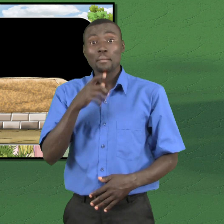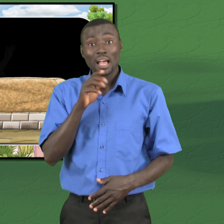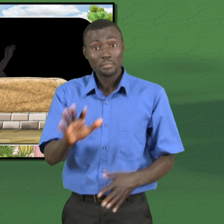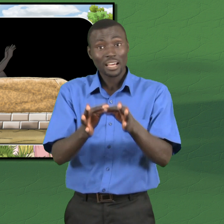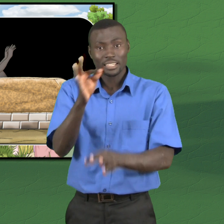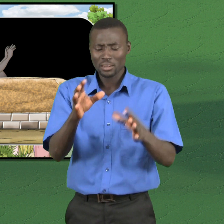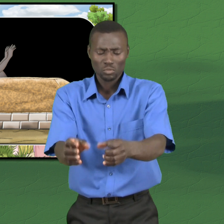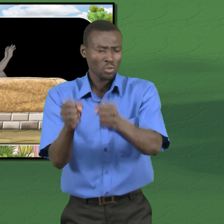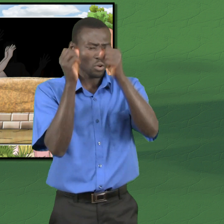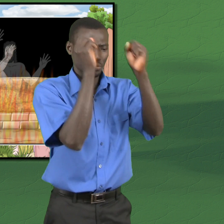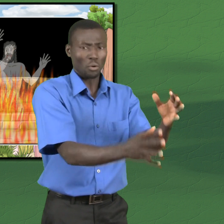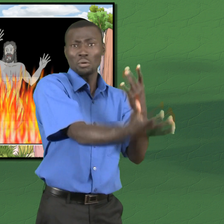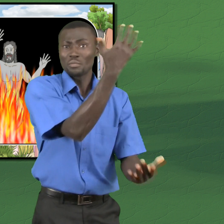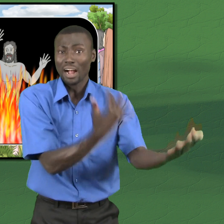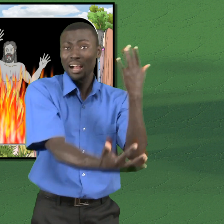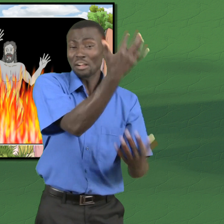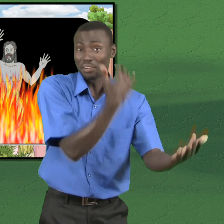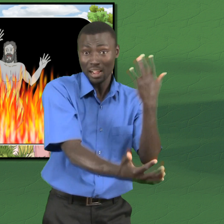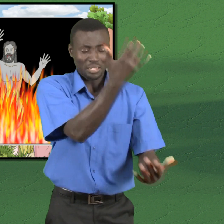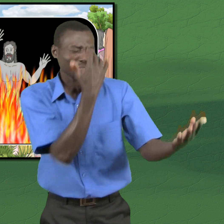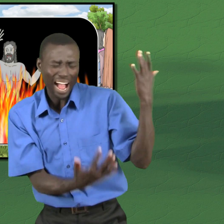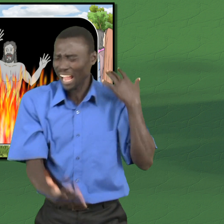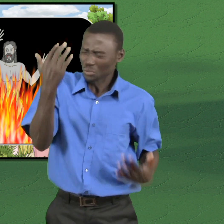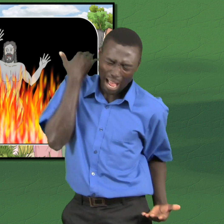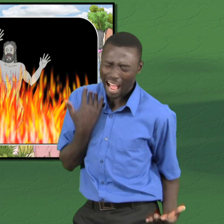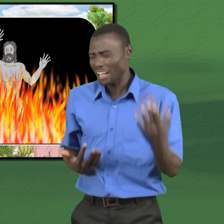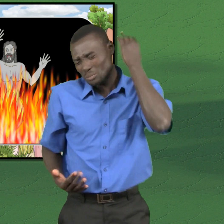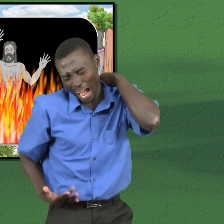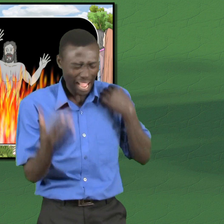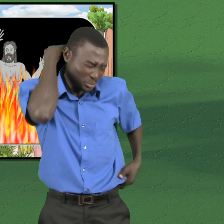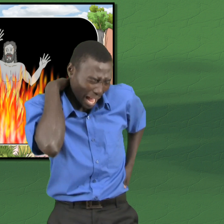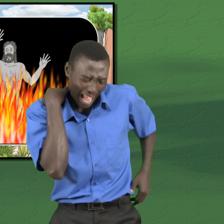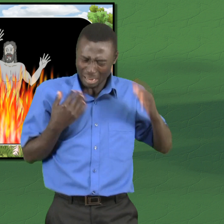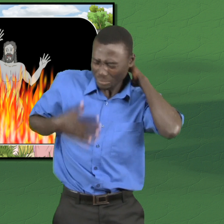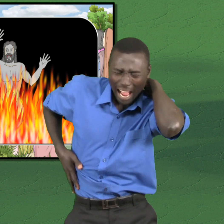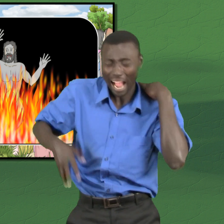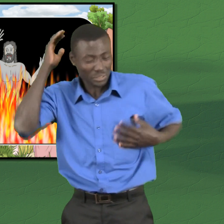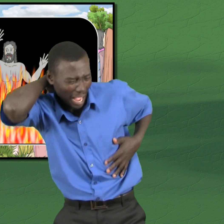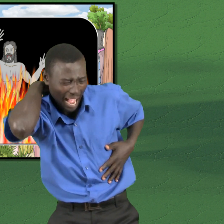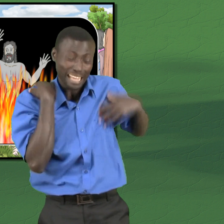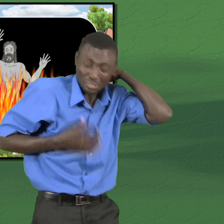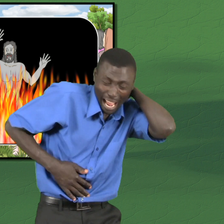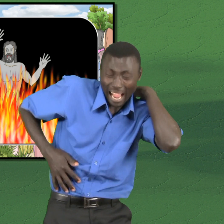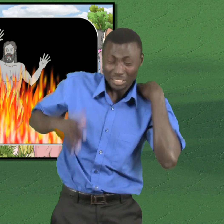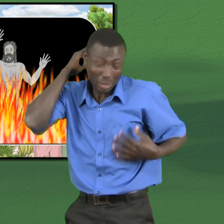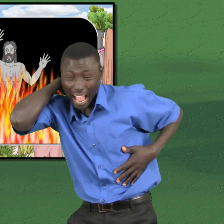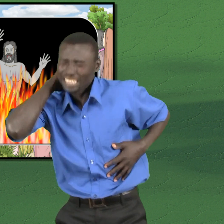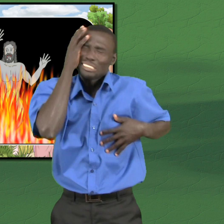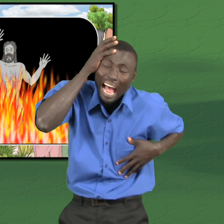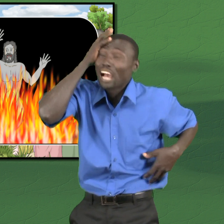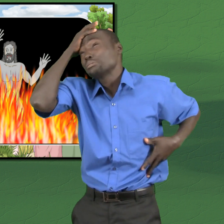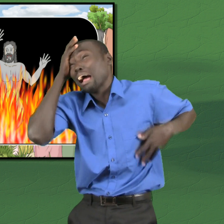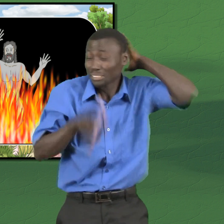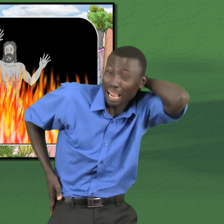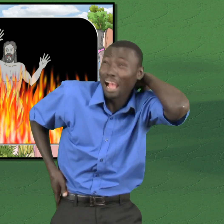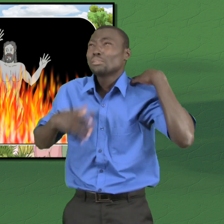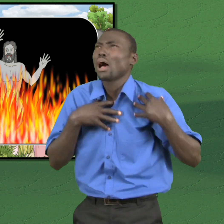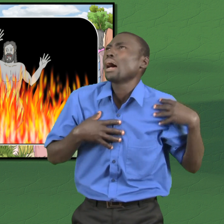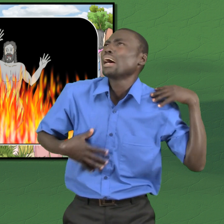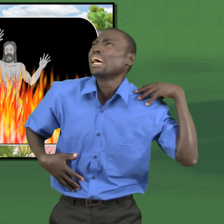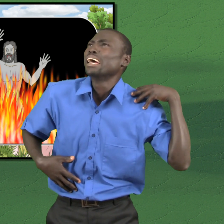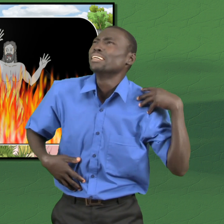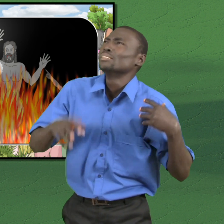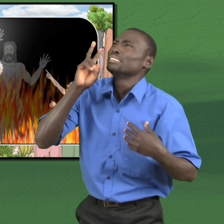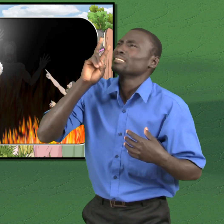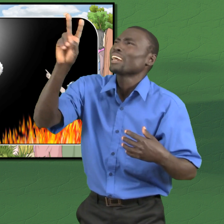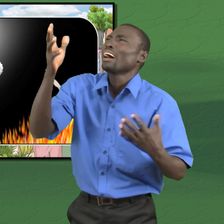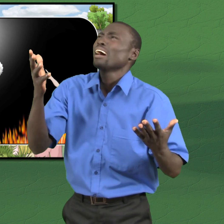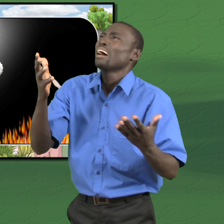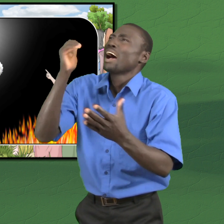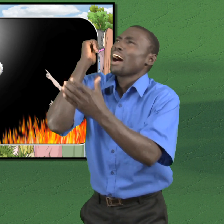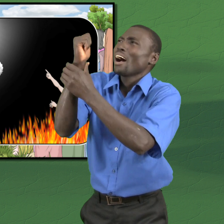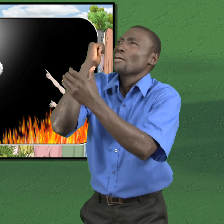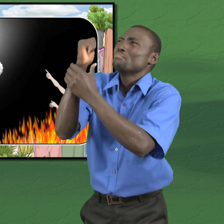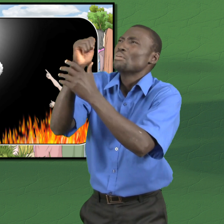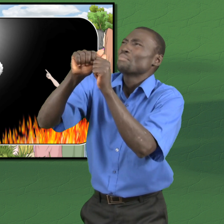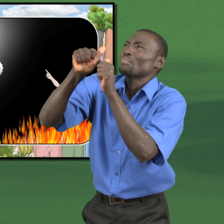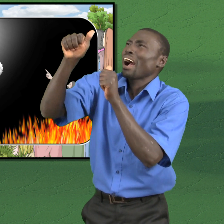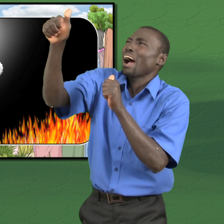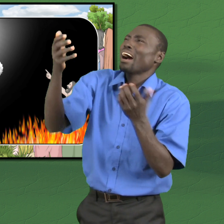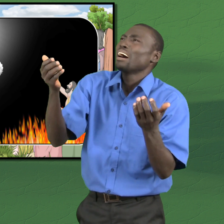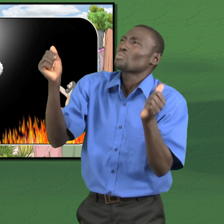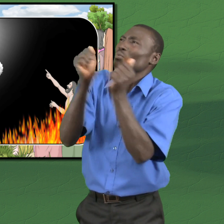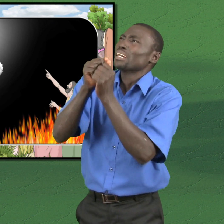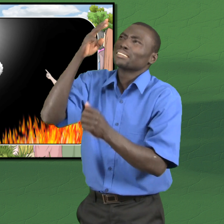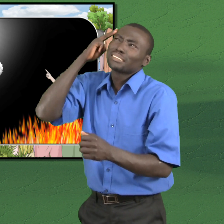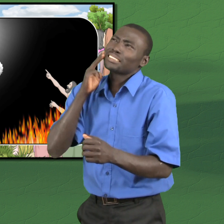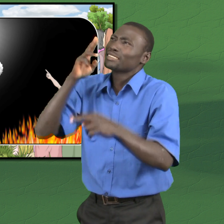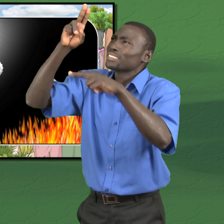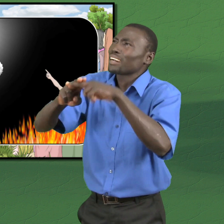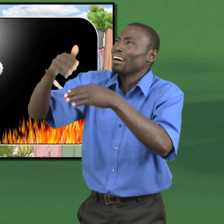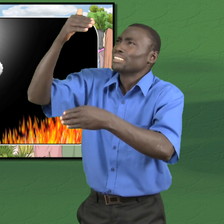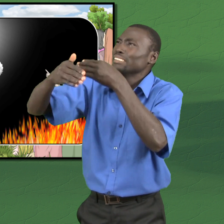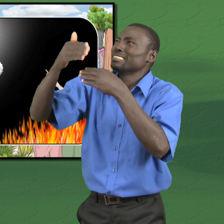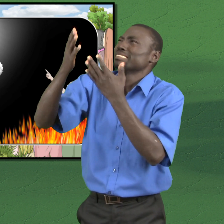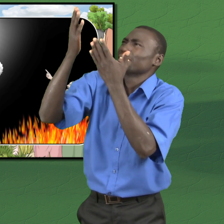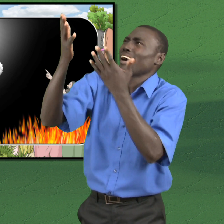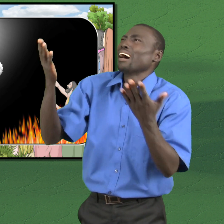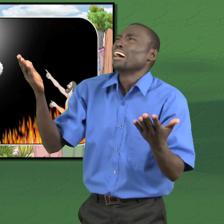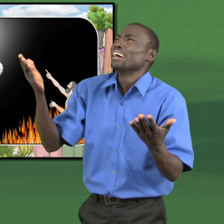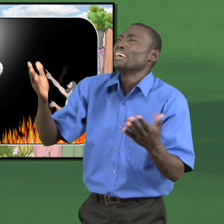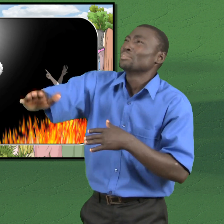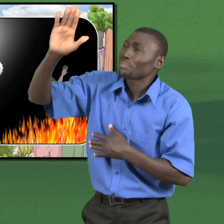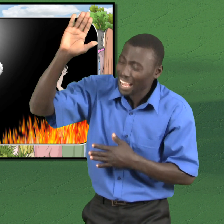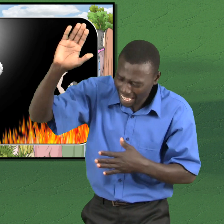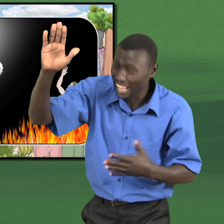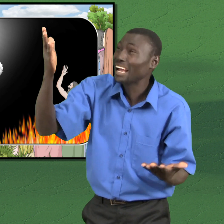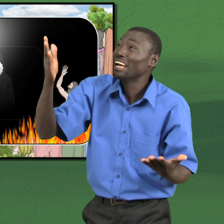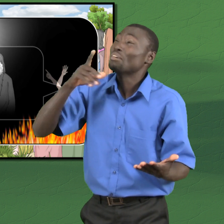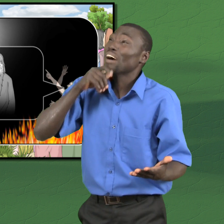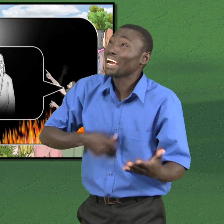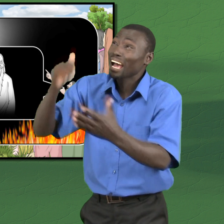In Hades, where he was in torment, he looked up and saw Abraham from afar, with Lazarus by his side.